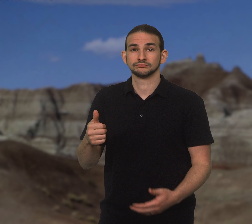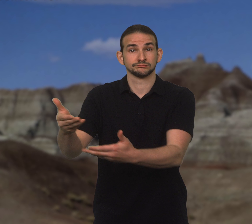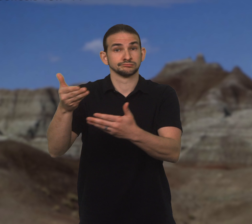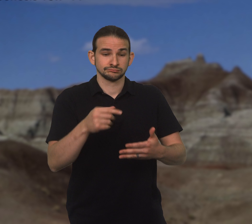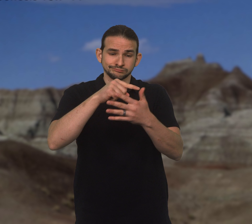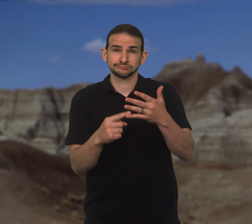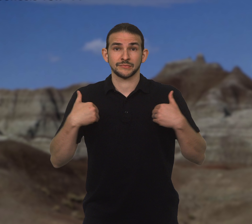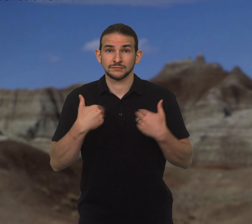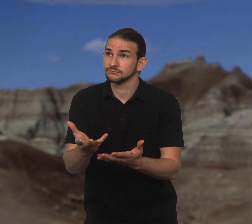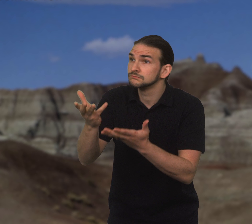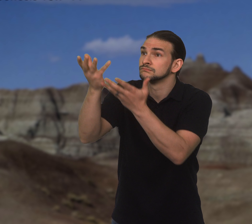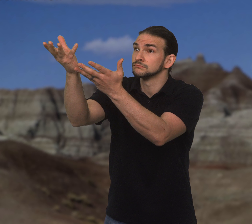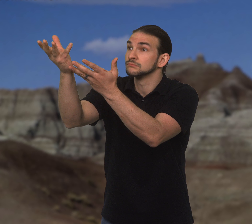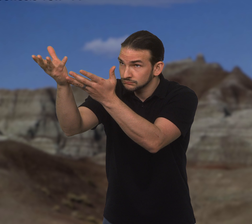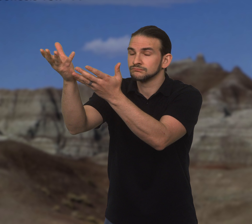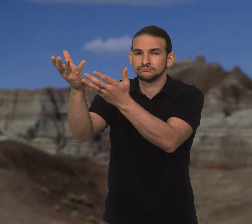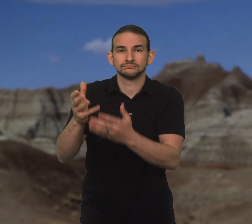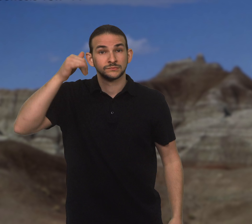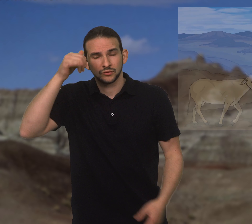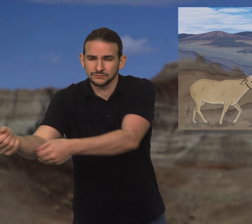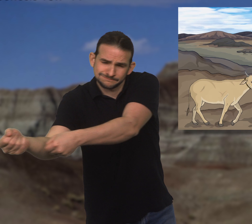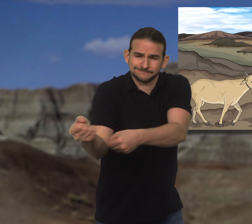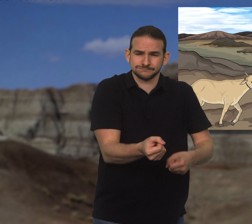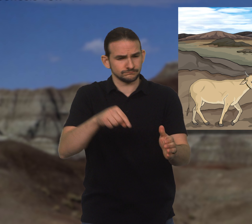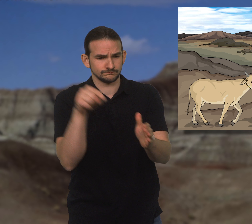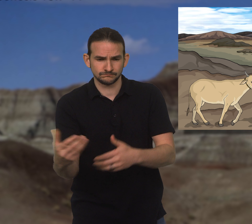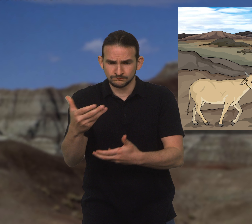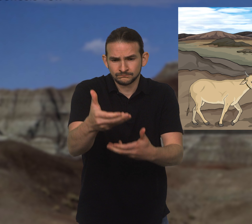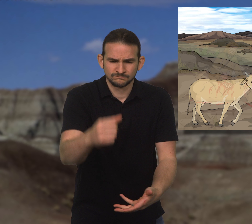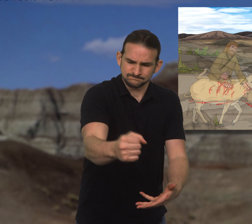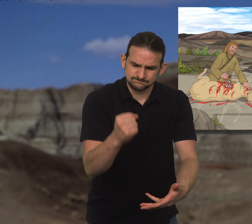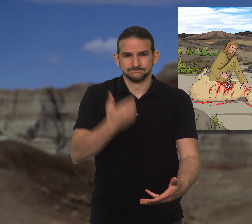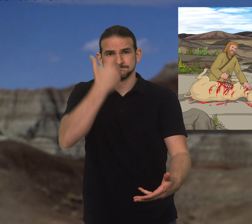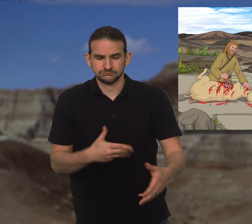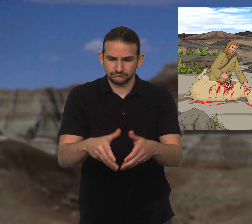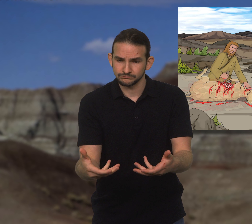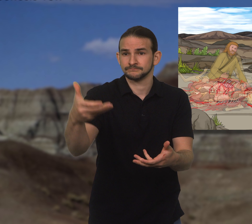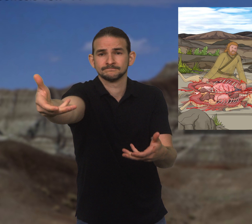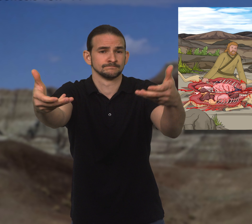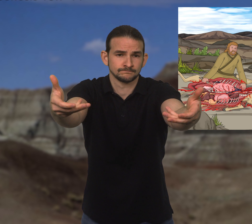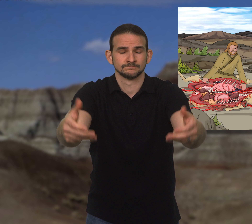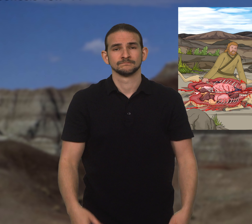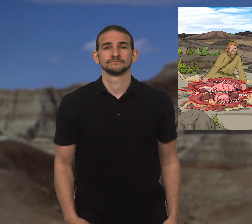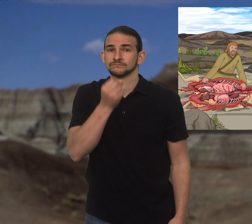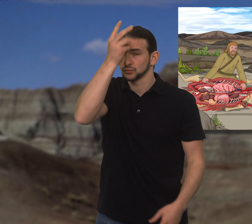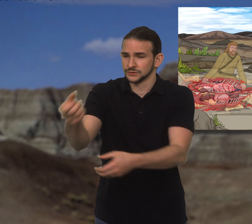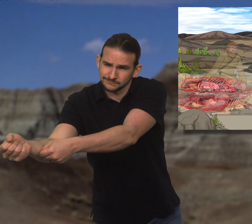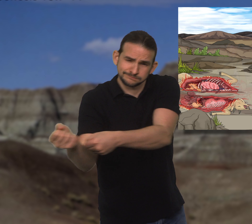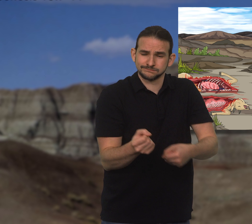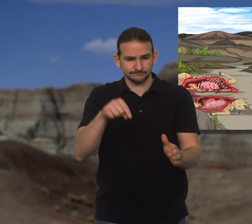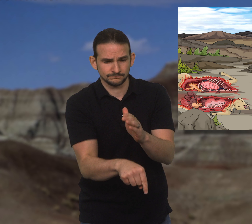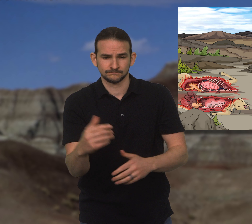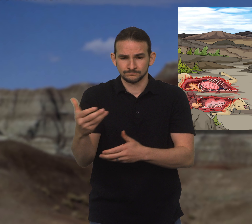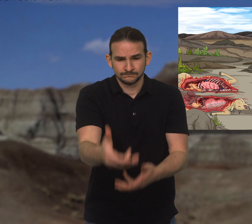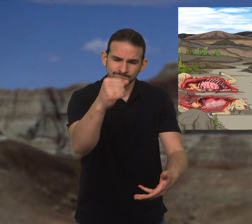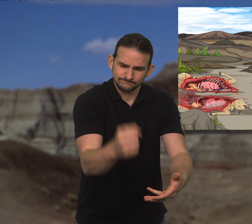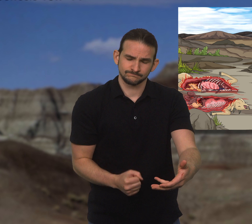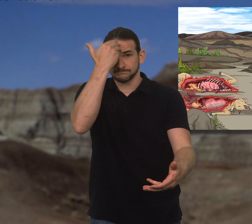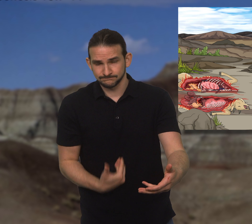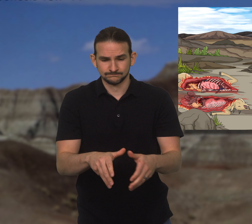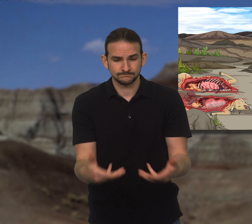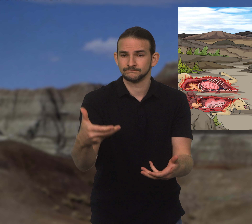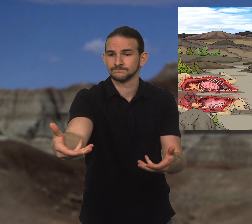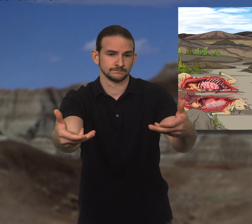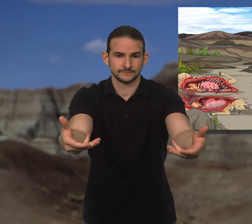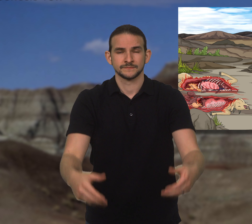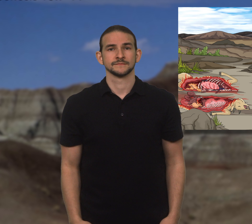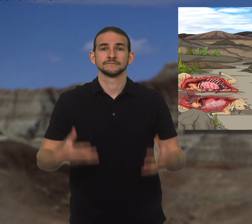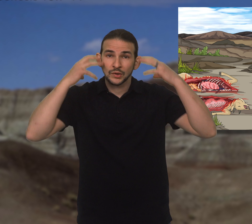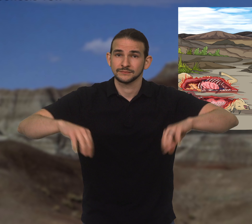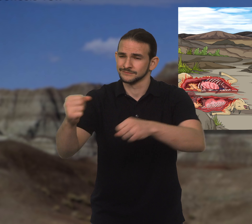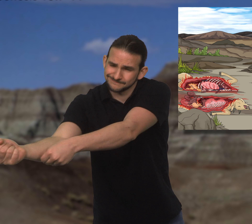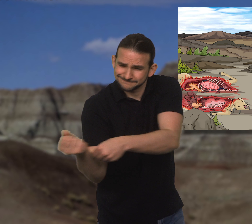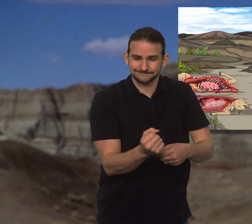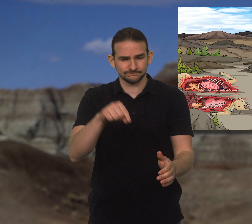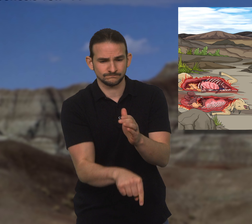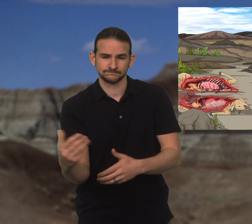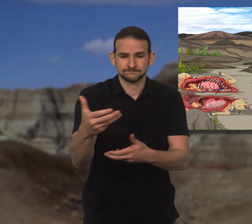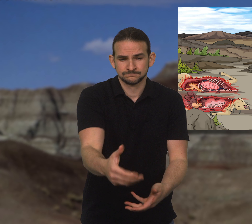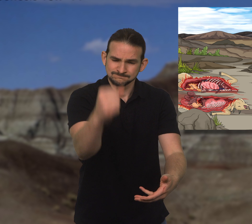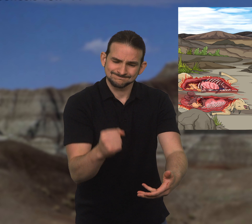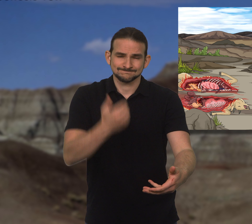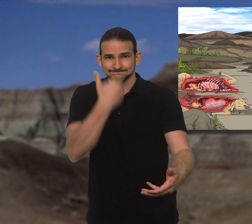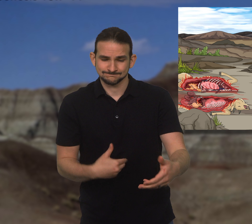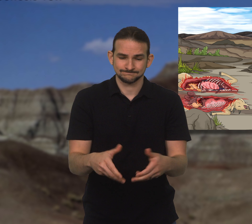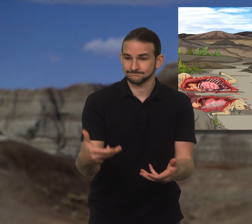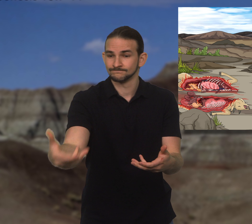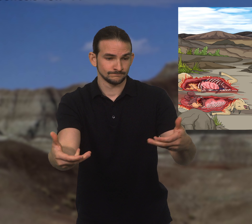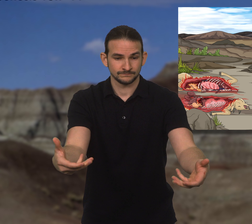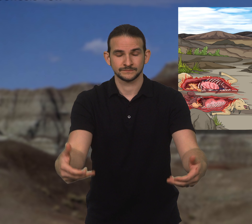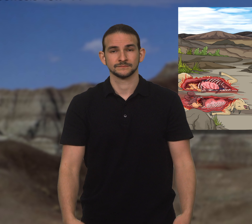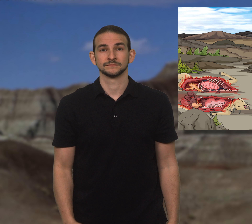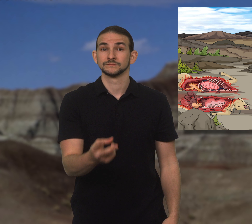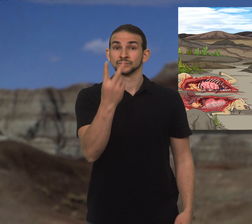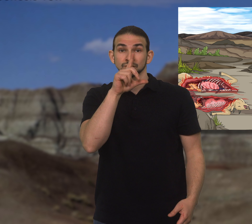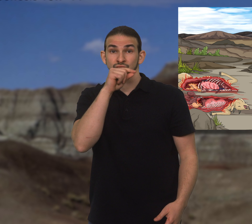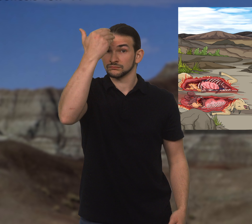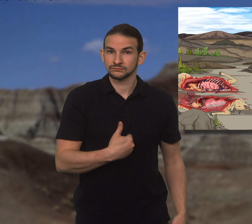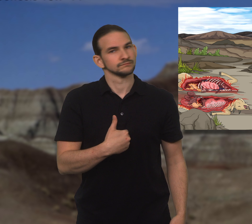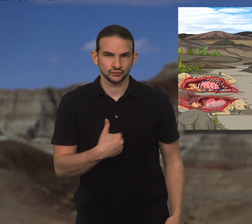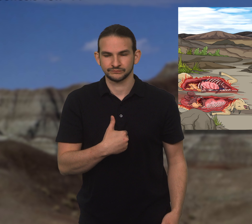So Abram brought all these to Him, split each of them down the middle, and laid the halves opposite each other.